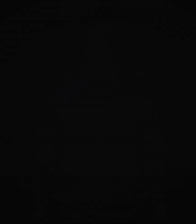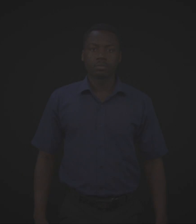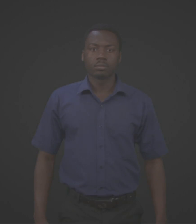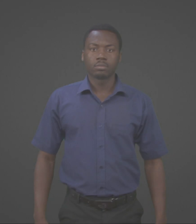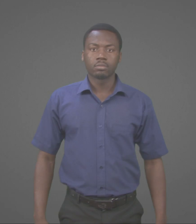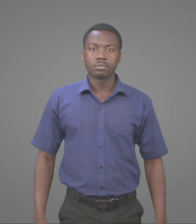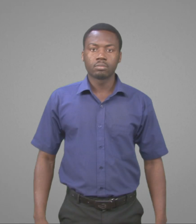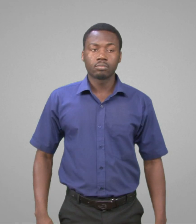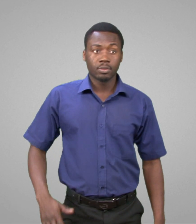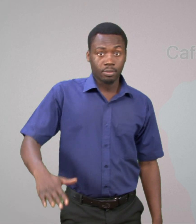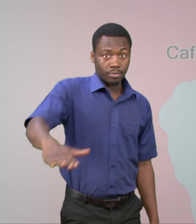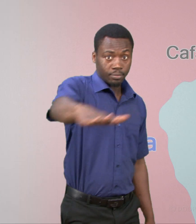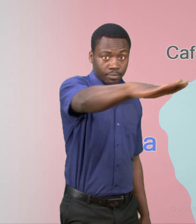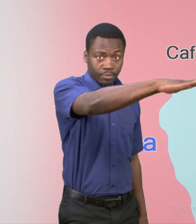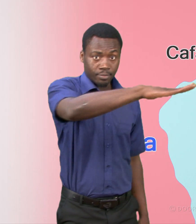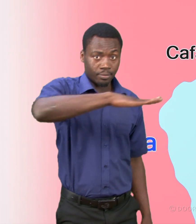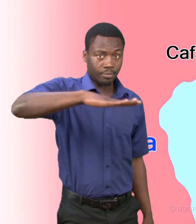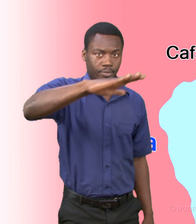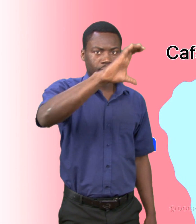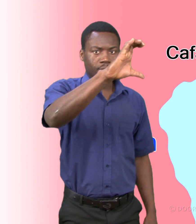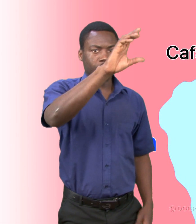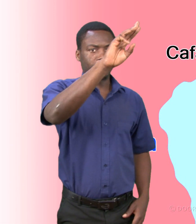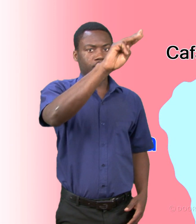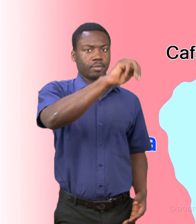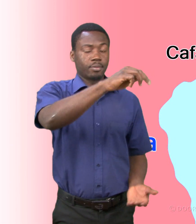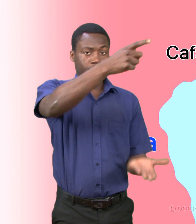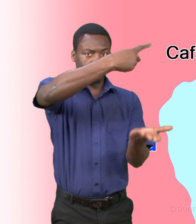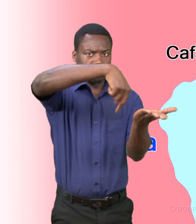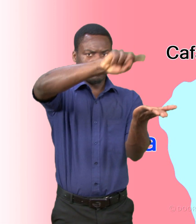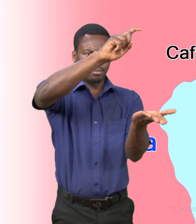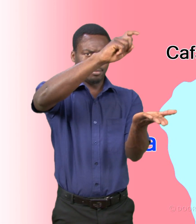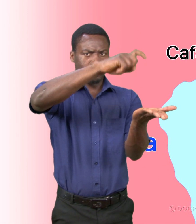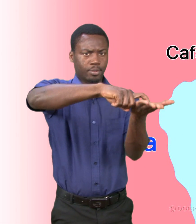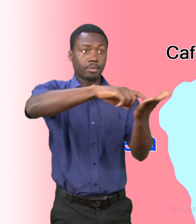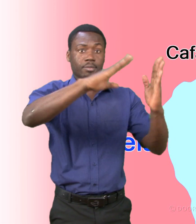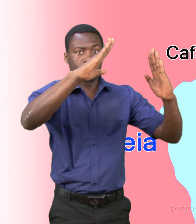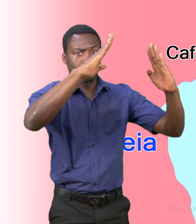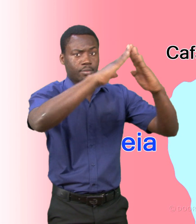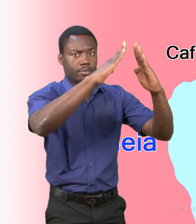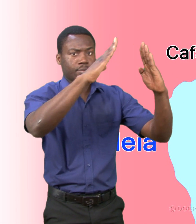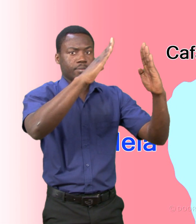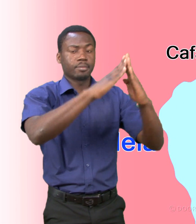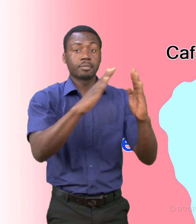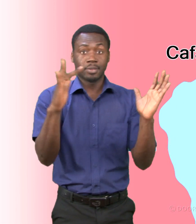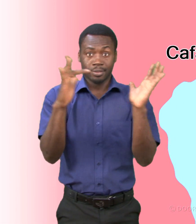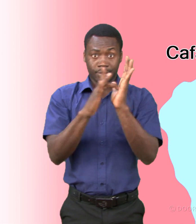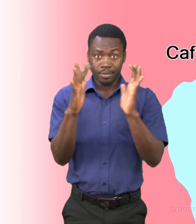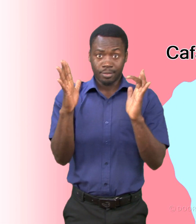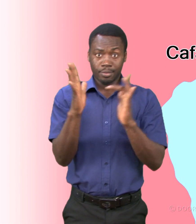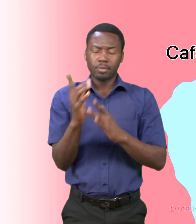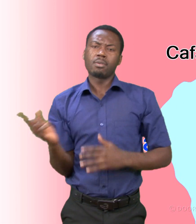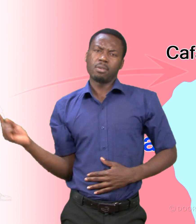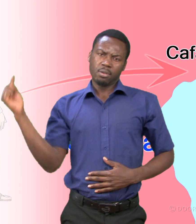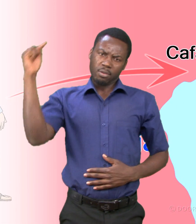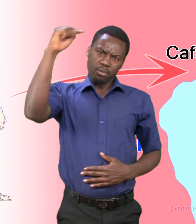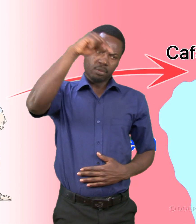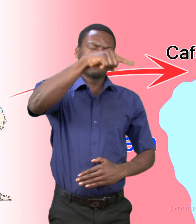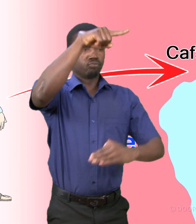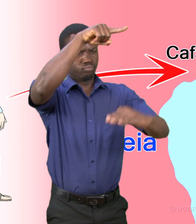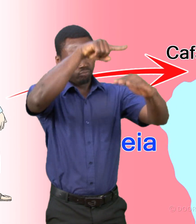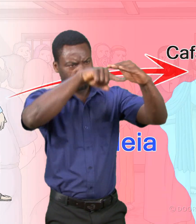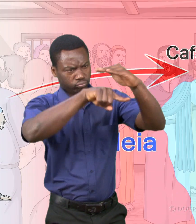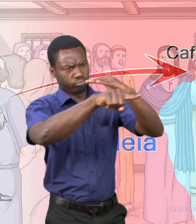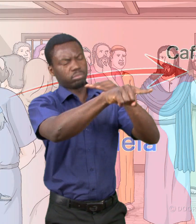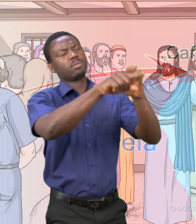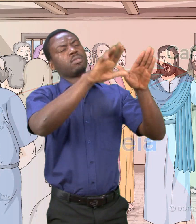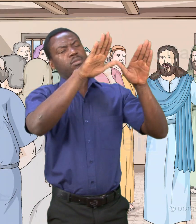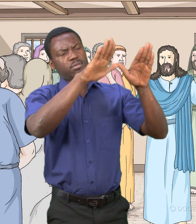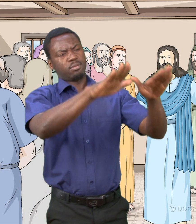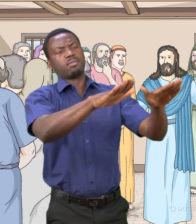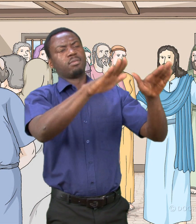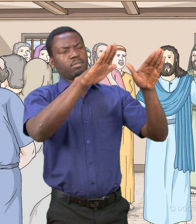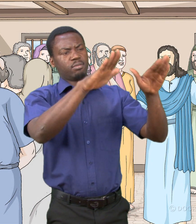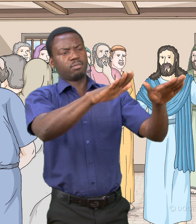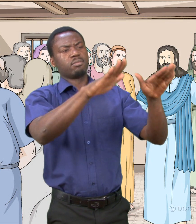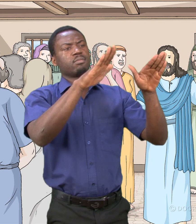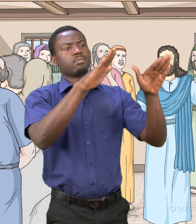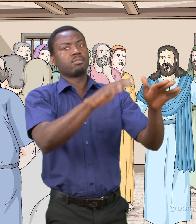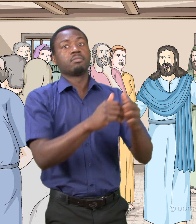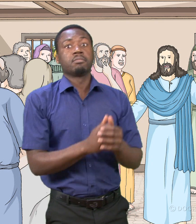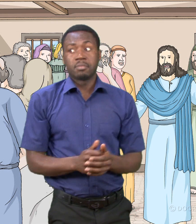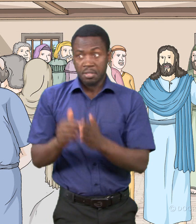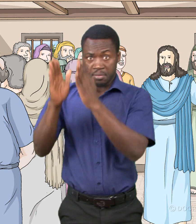A few days later Jesus went back to Capernaum.